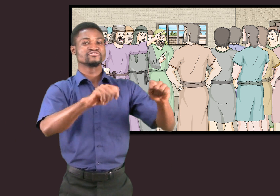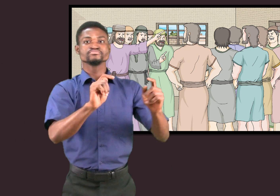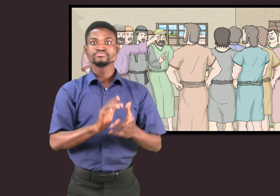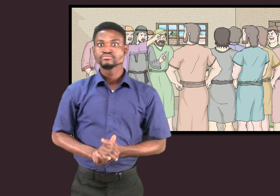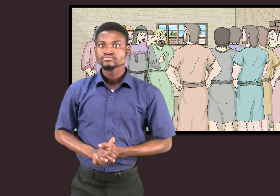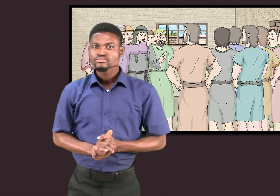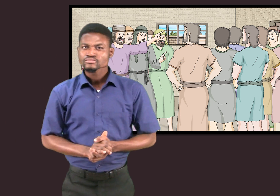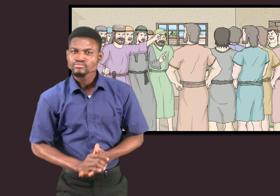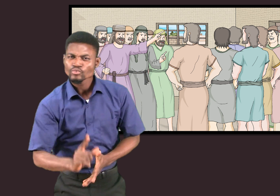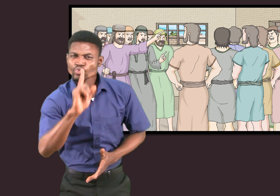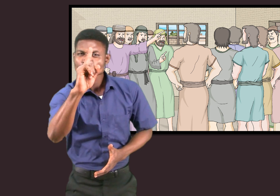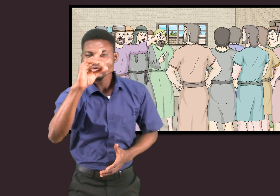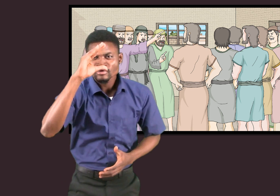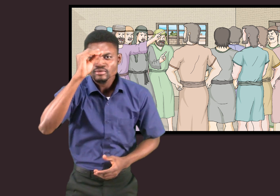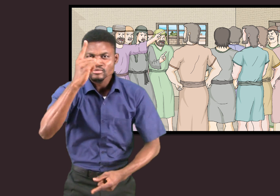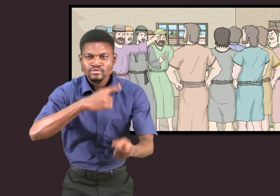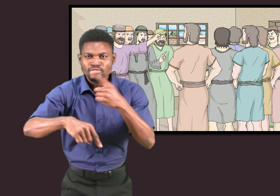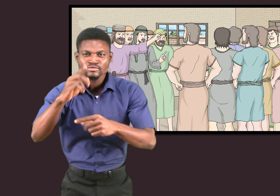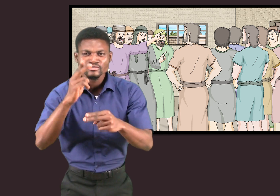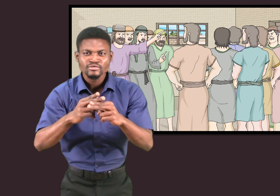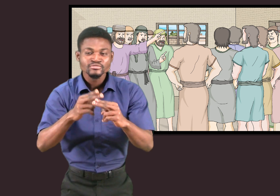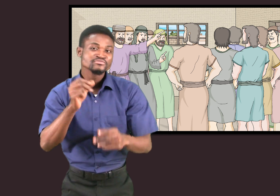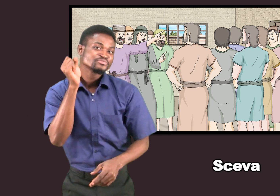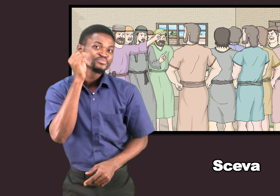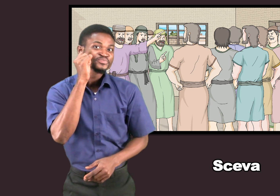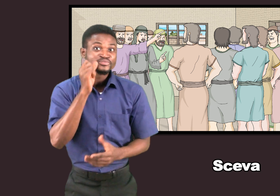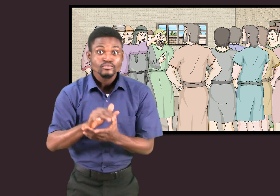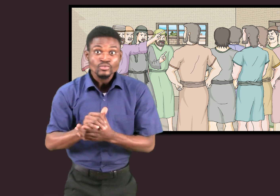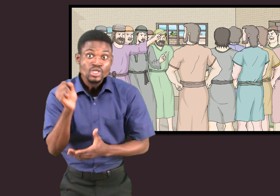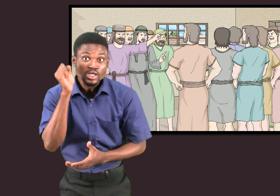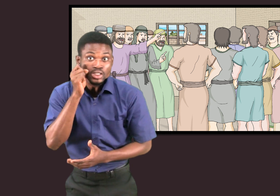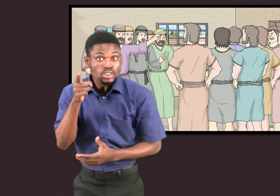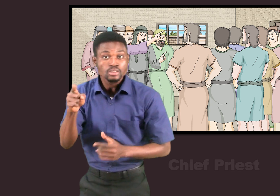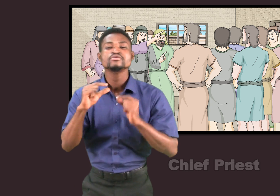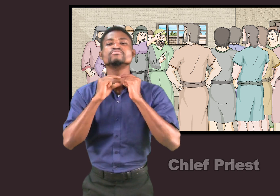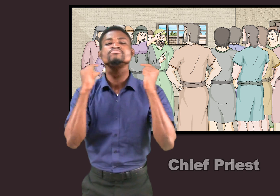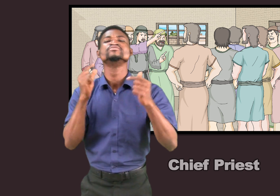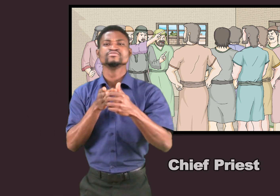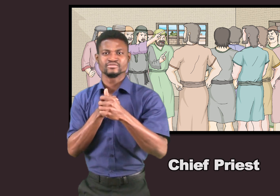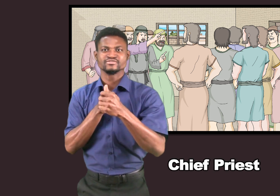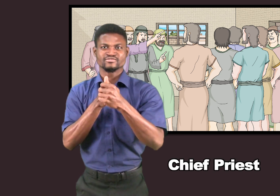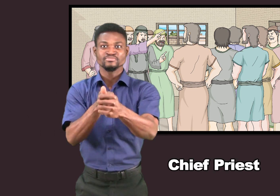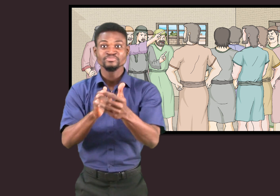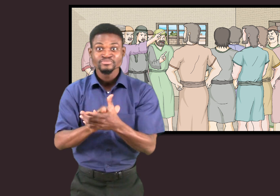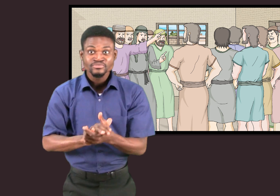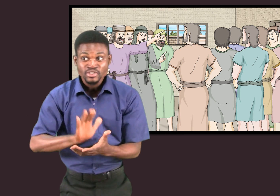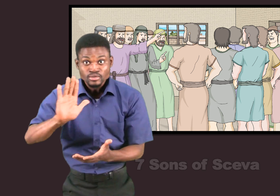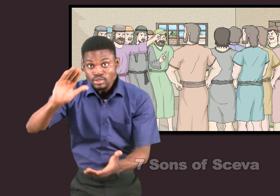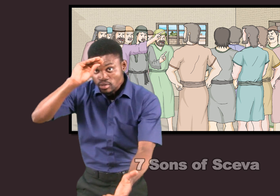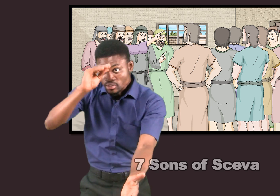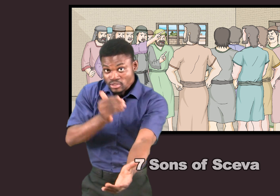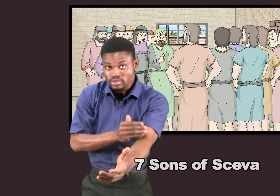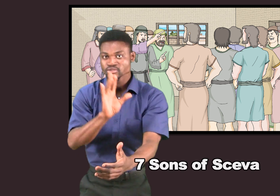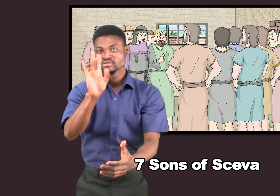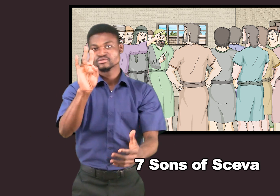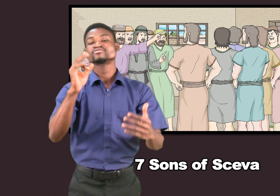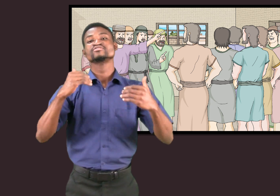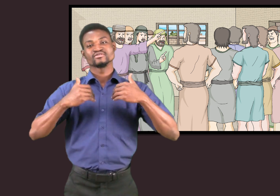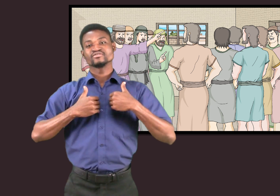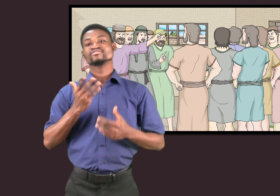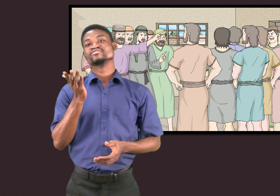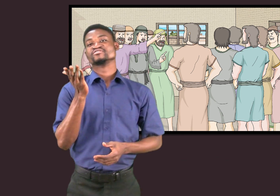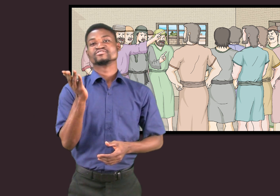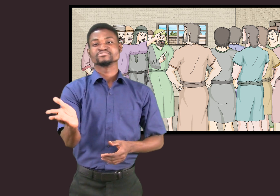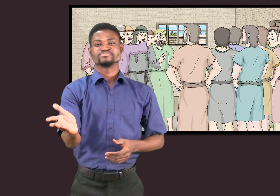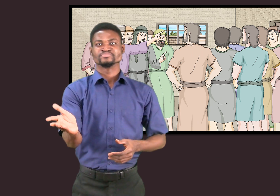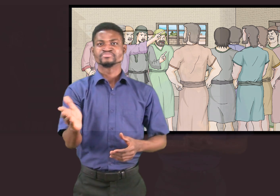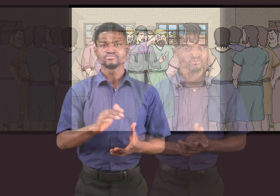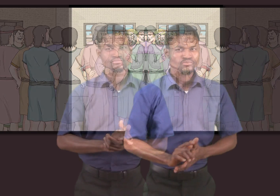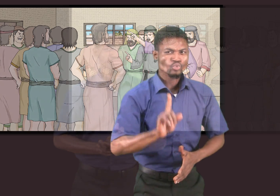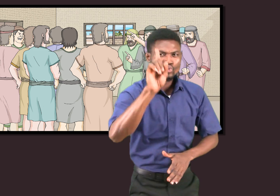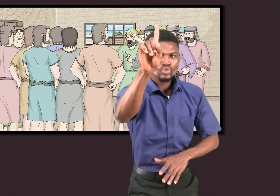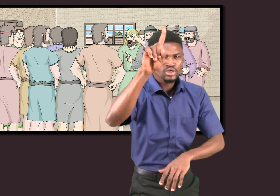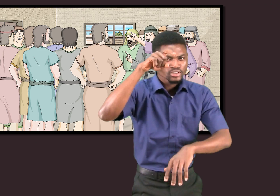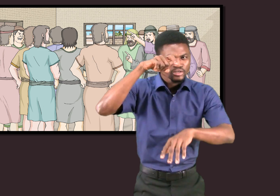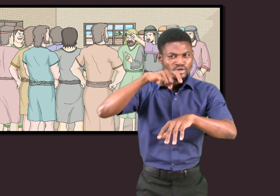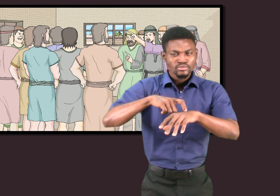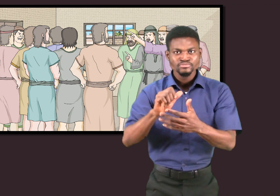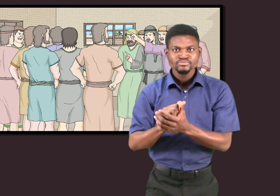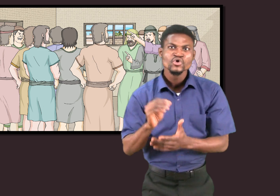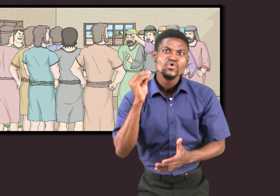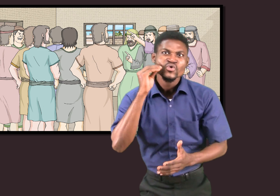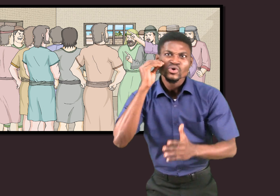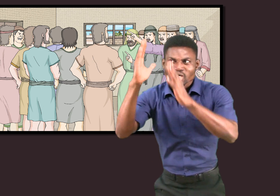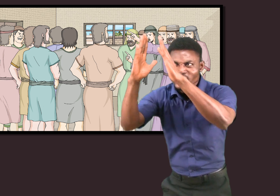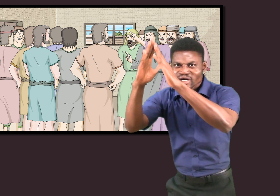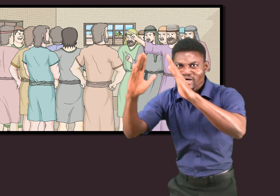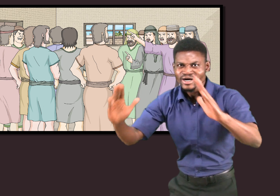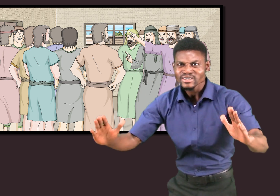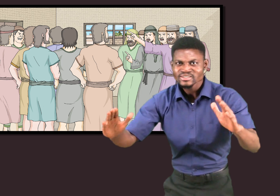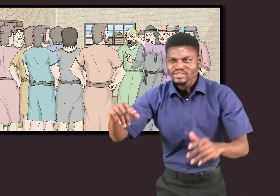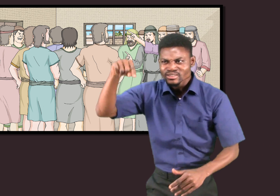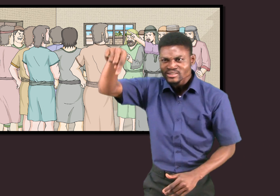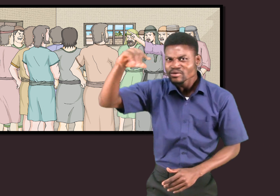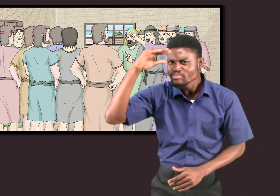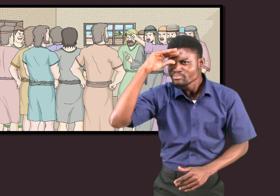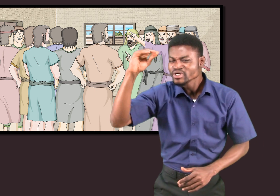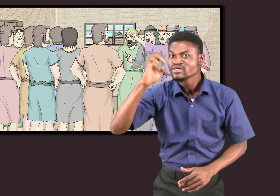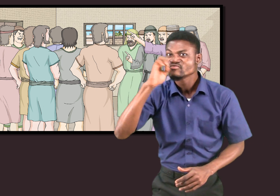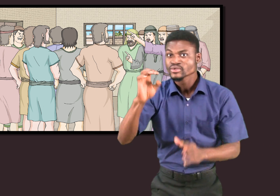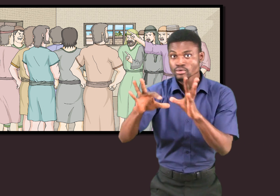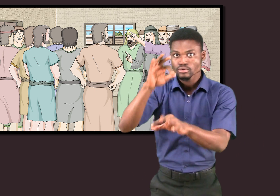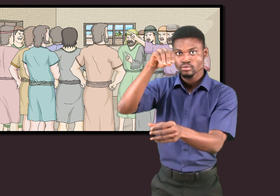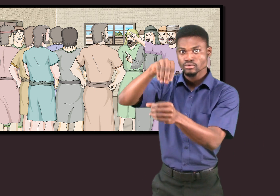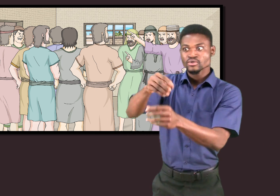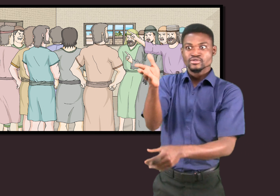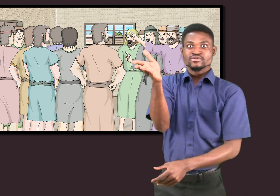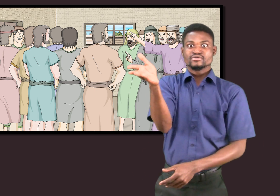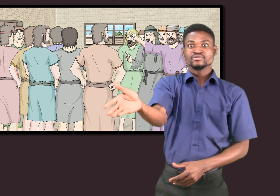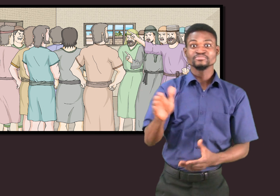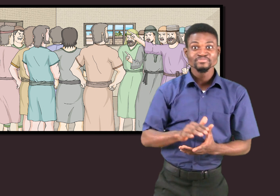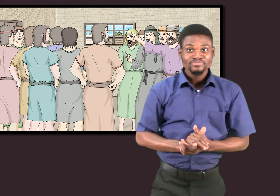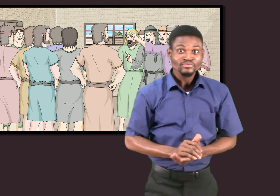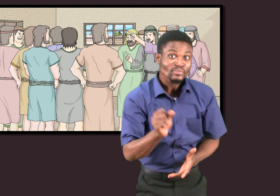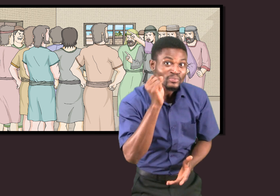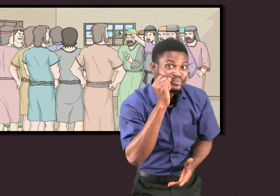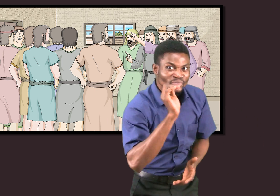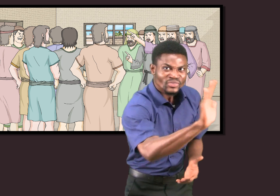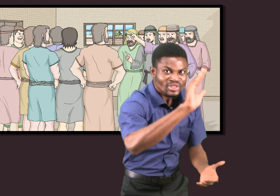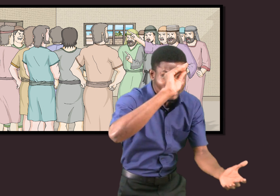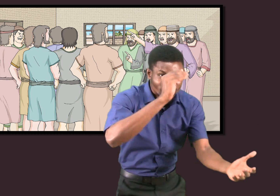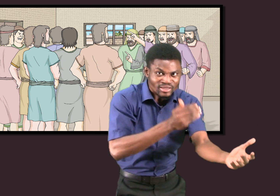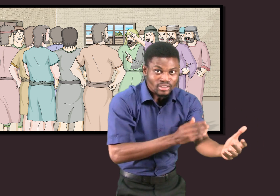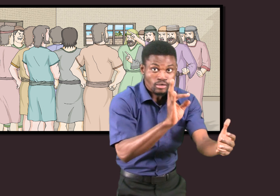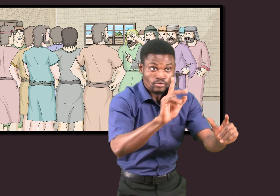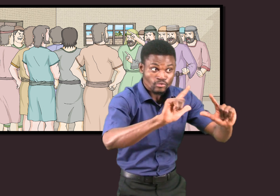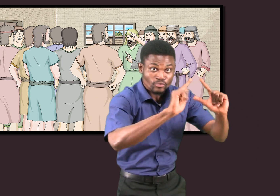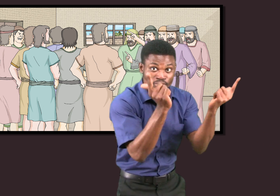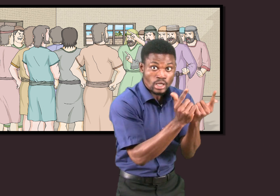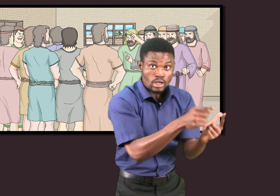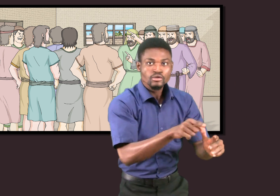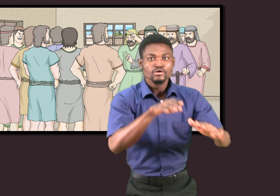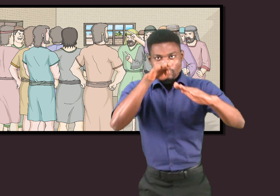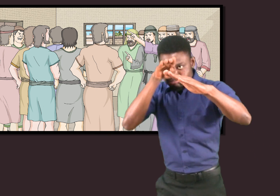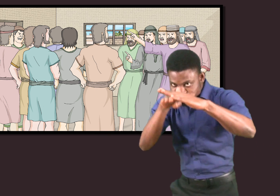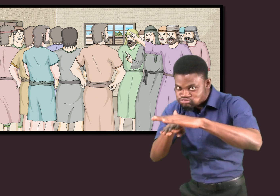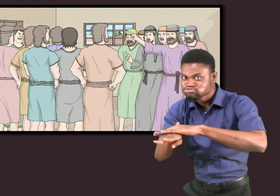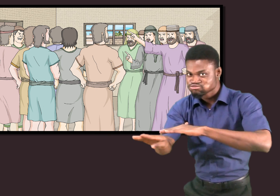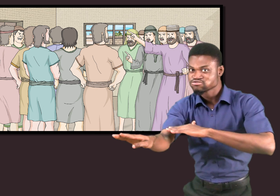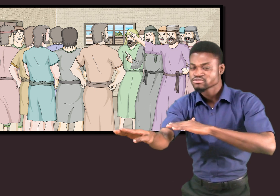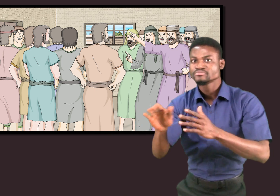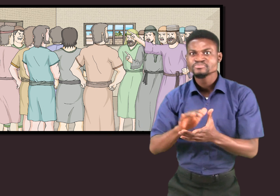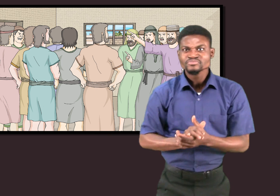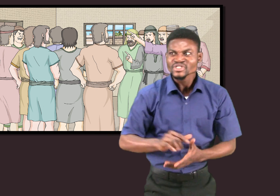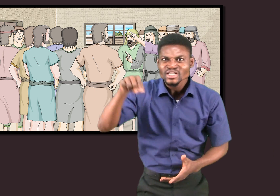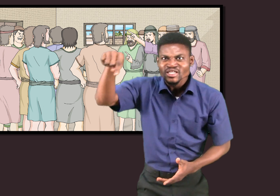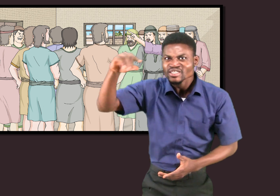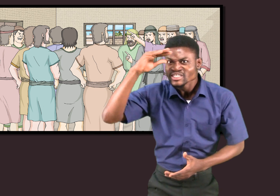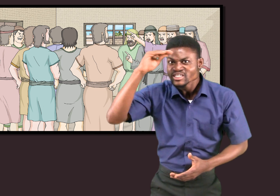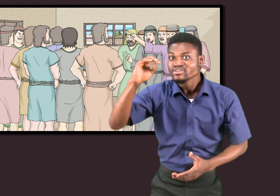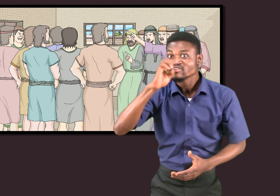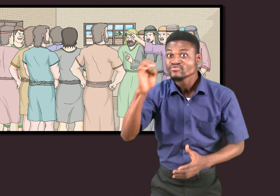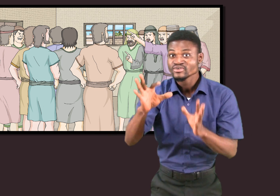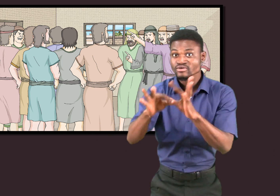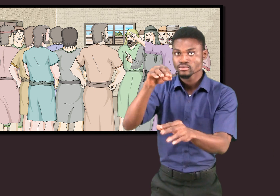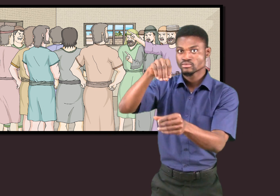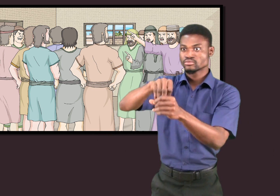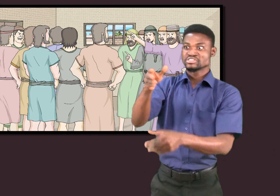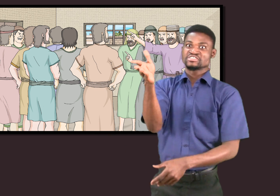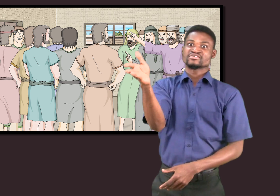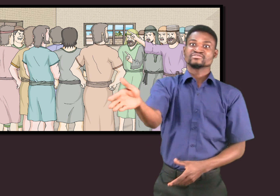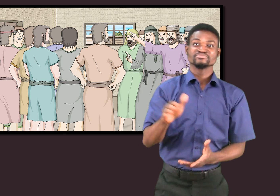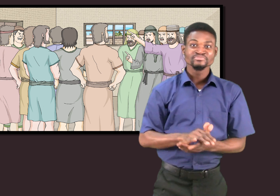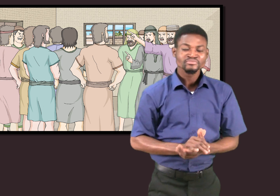Seven sons of Sceva, a Jewish chief priest, were doing this.